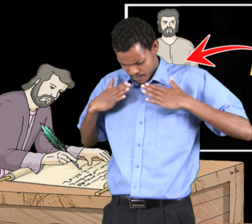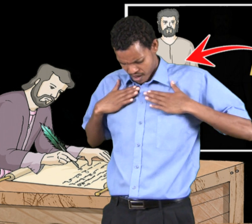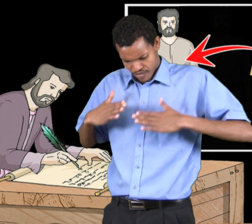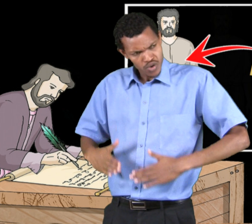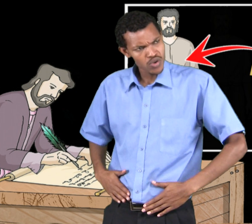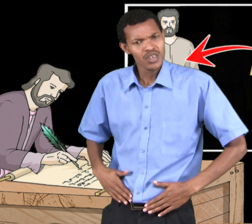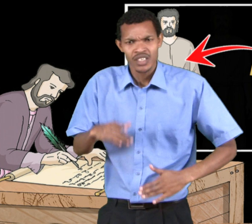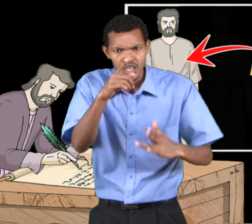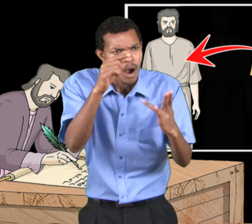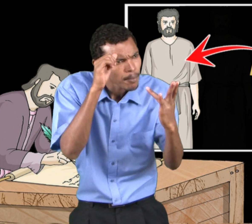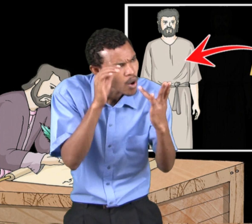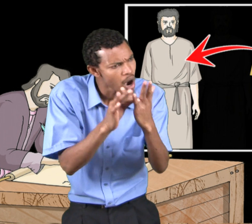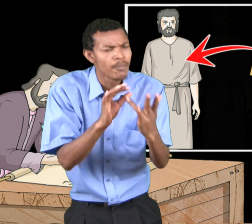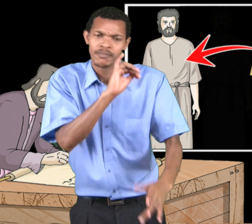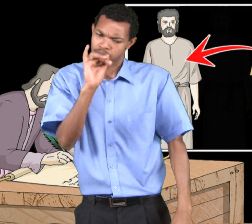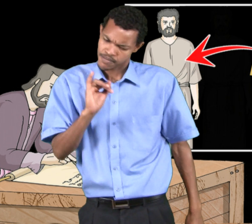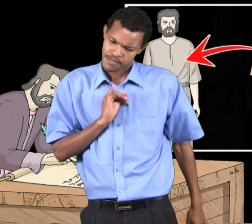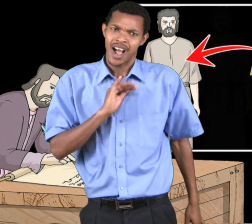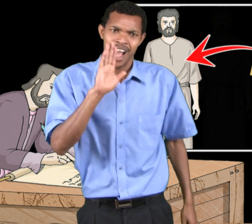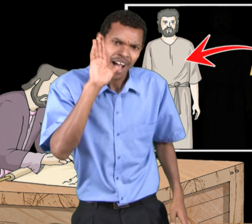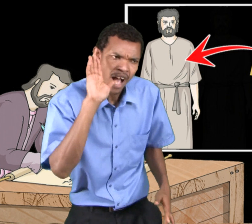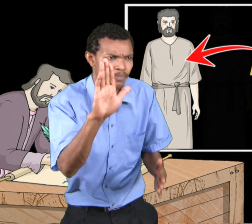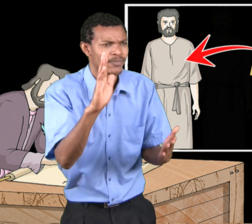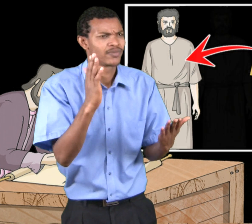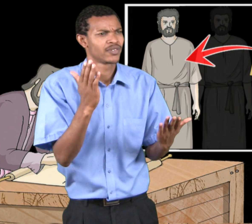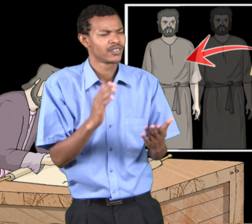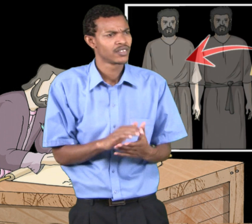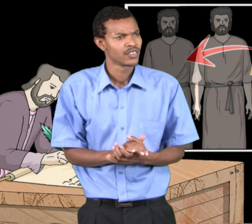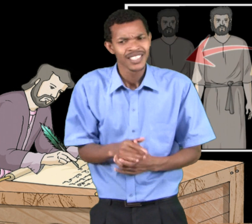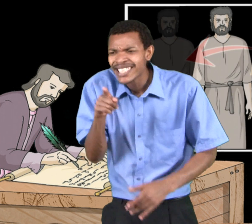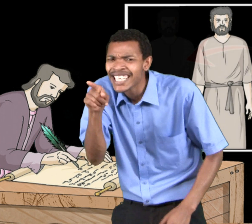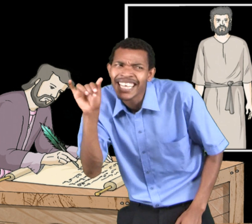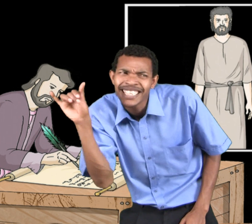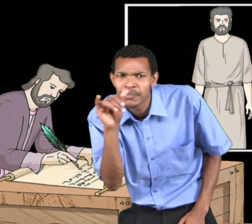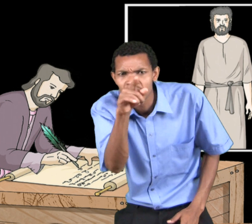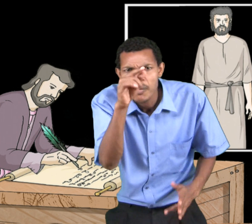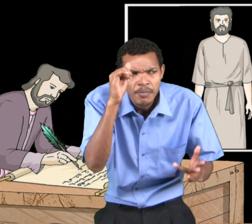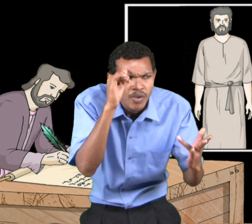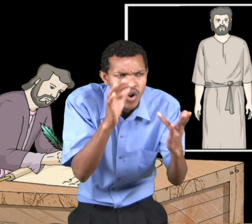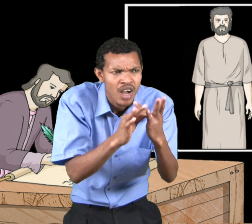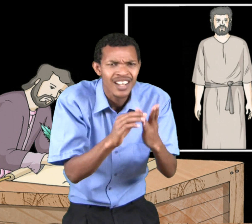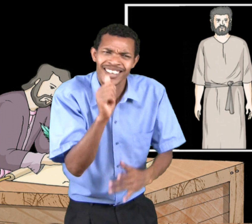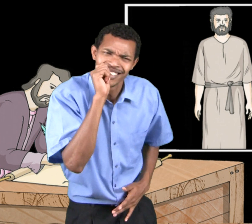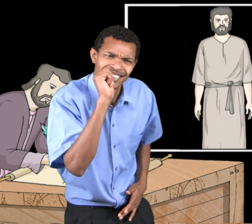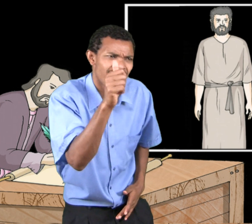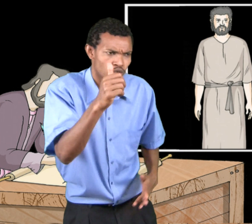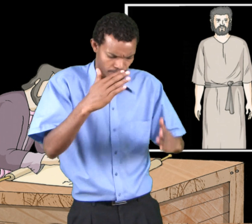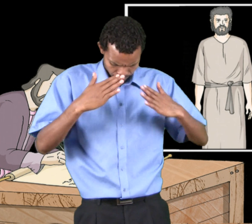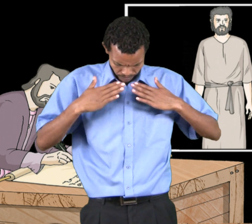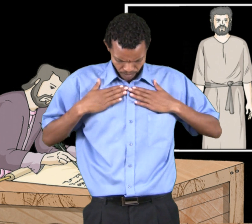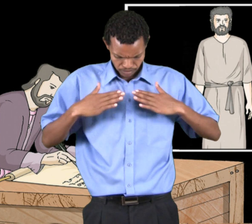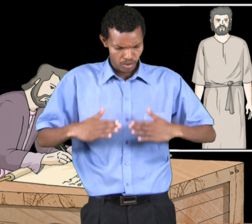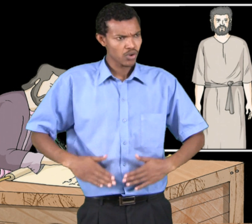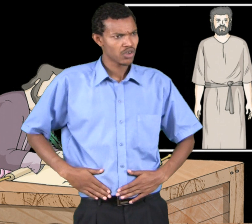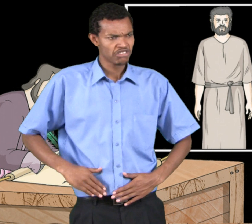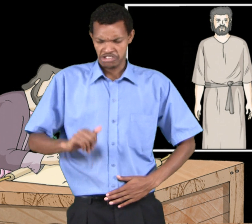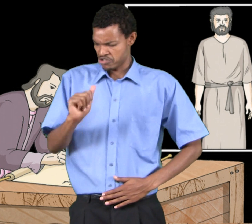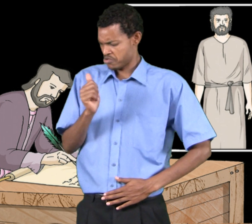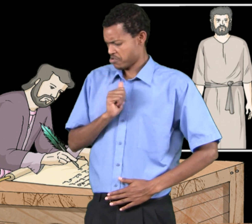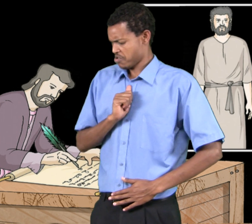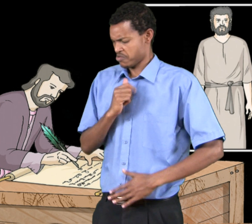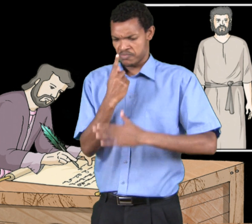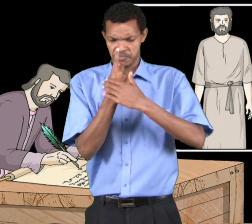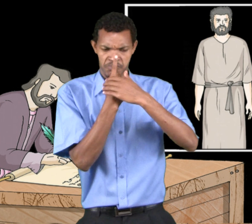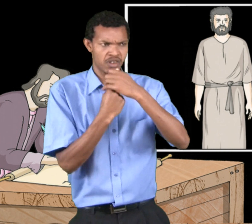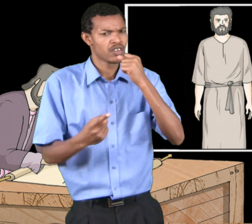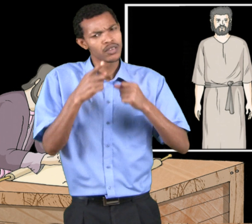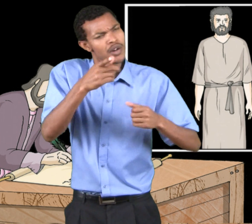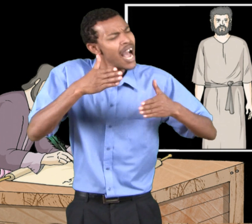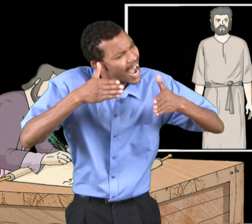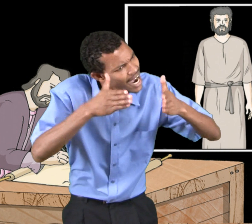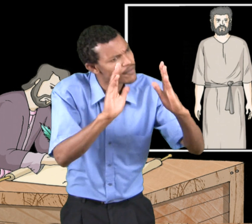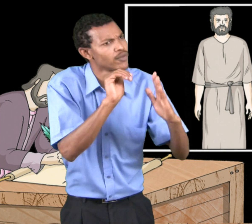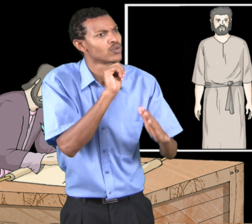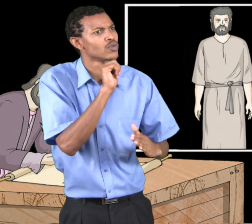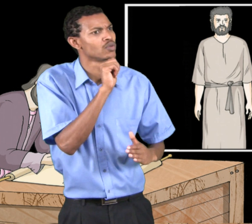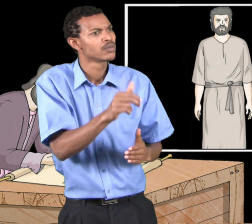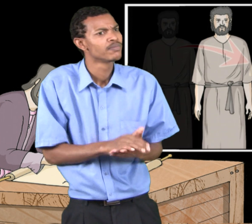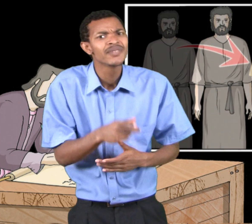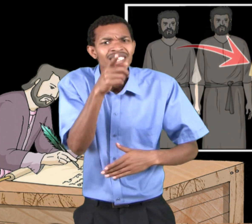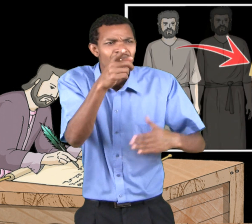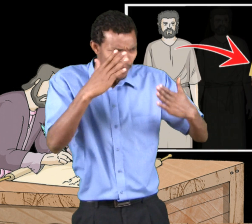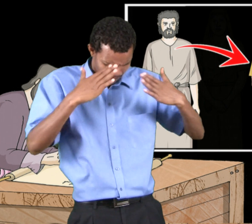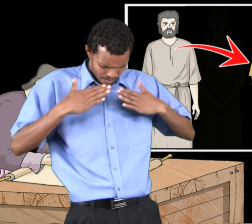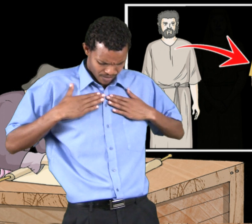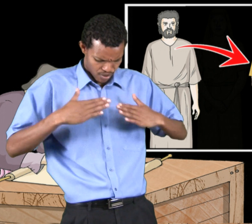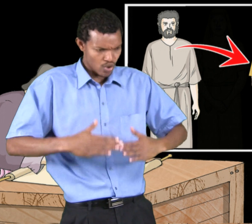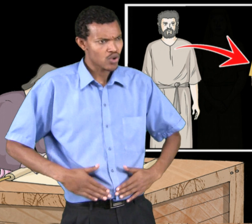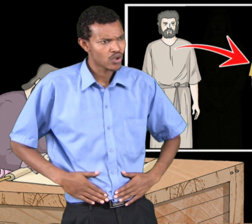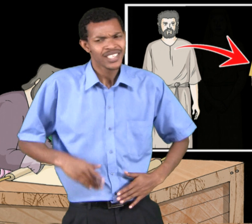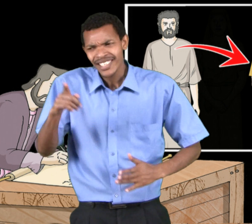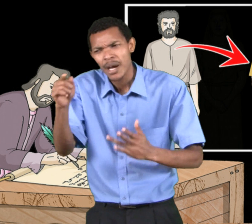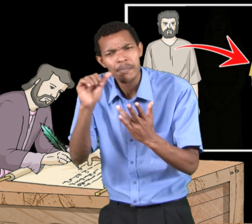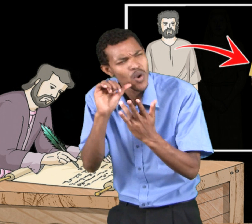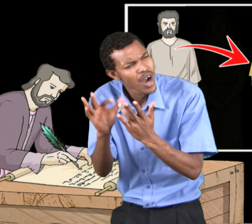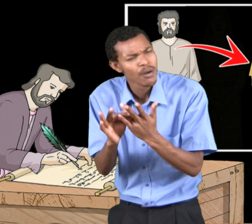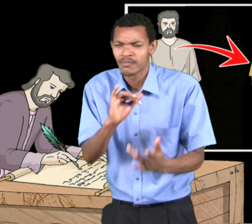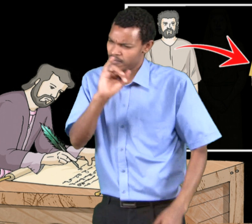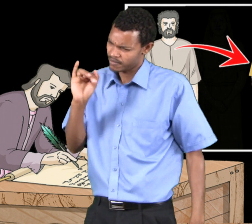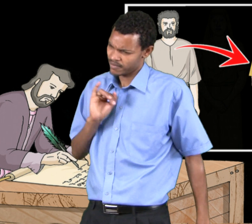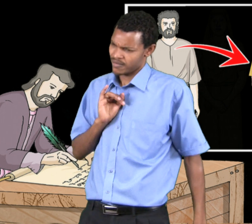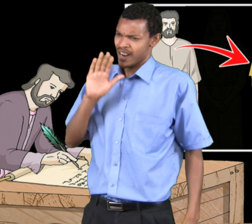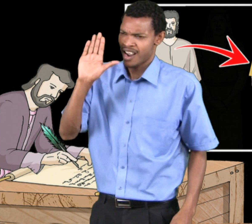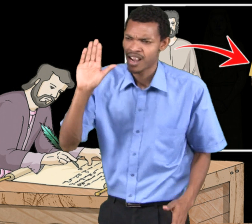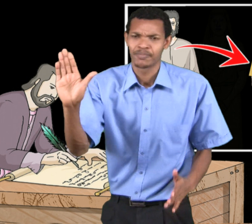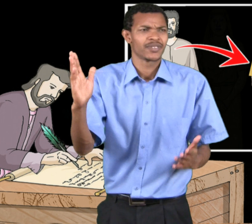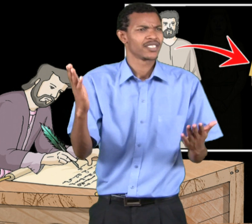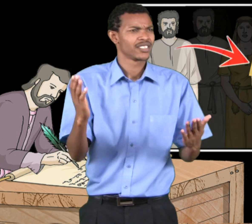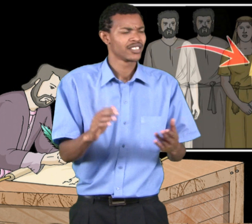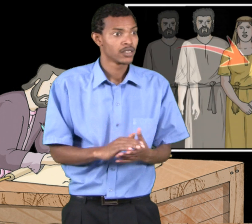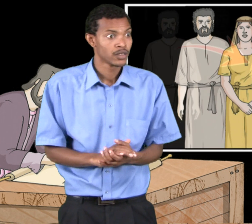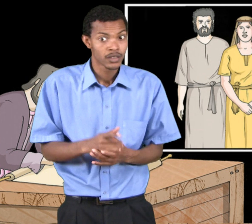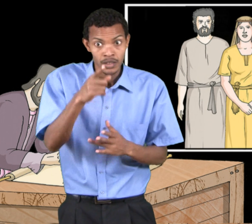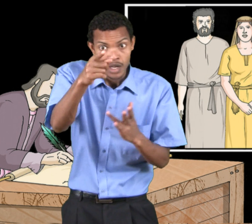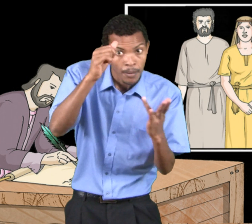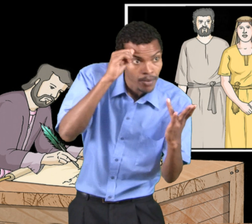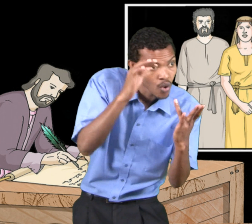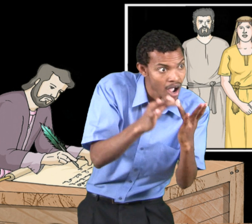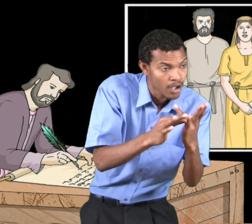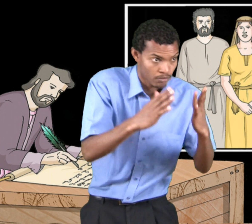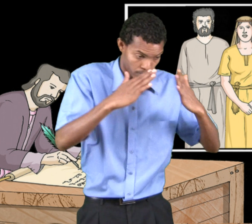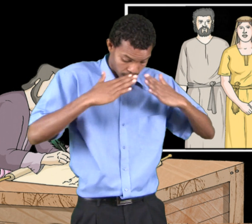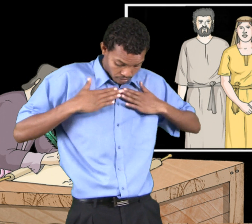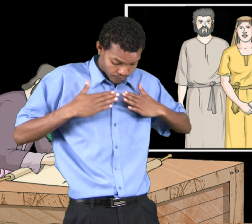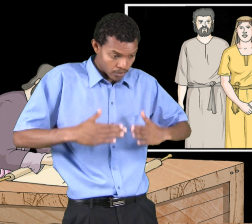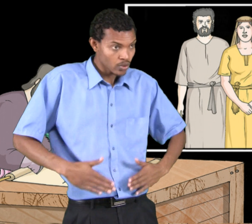Likewise the husband does not have authority over his own body, but the wife.